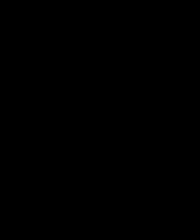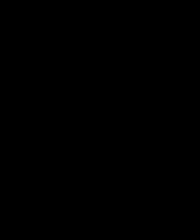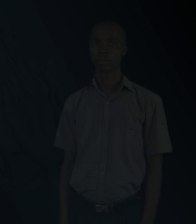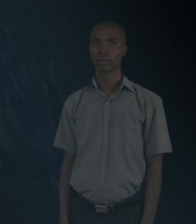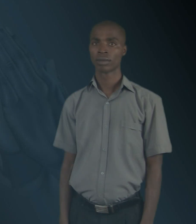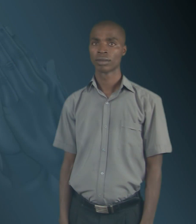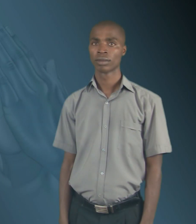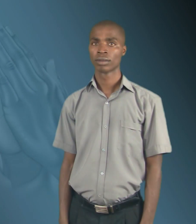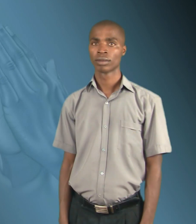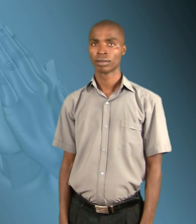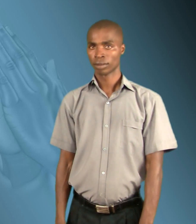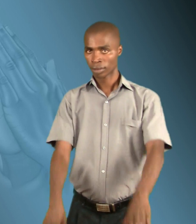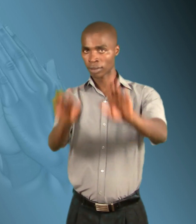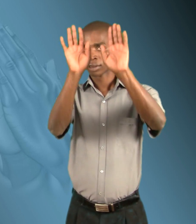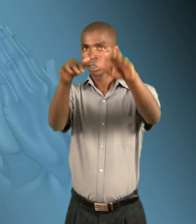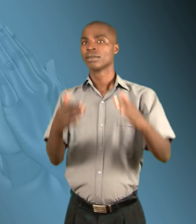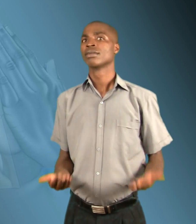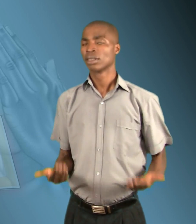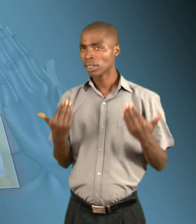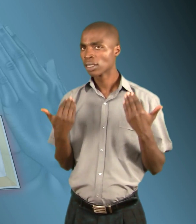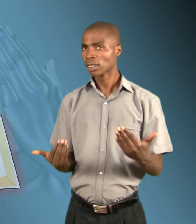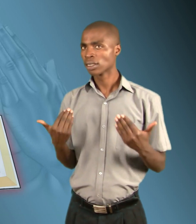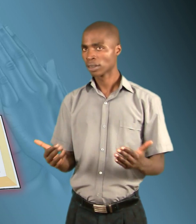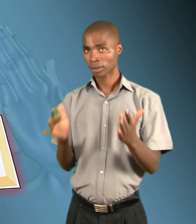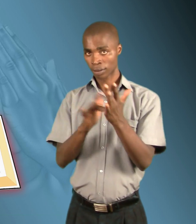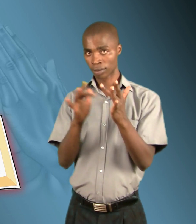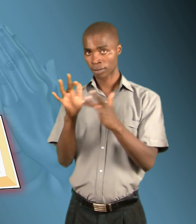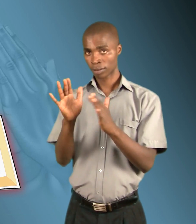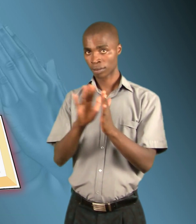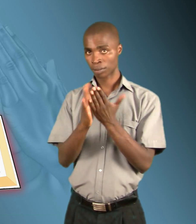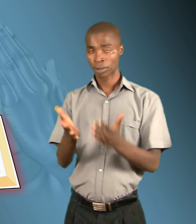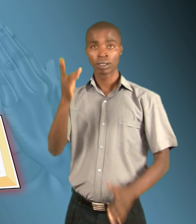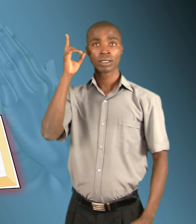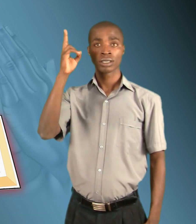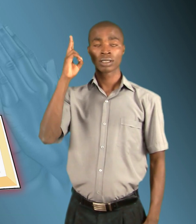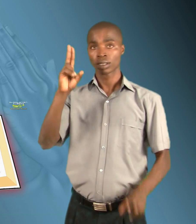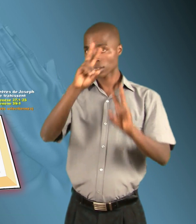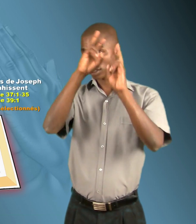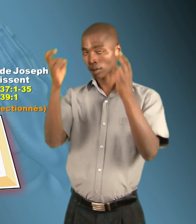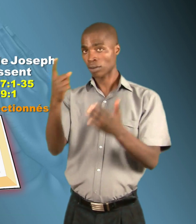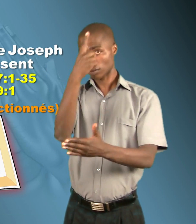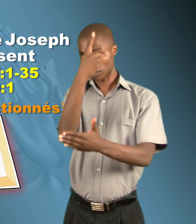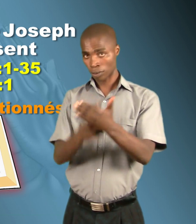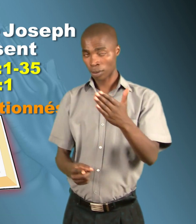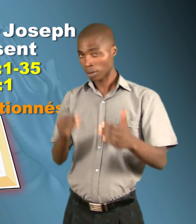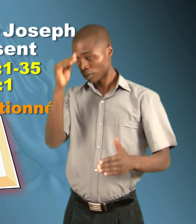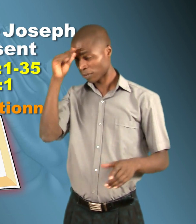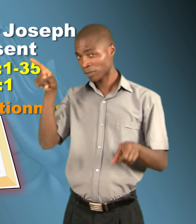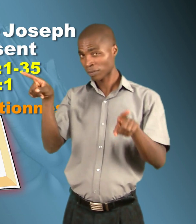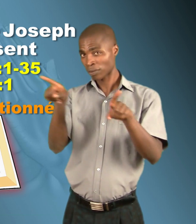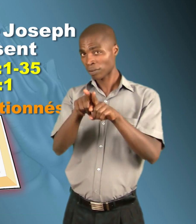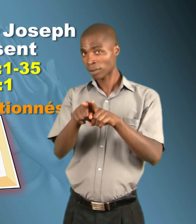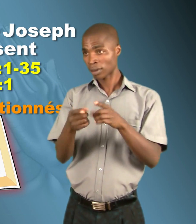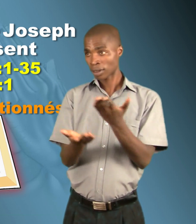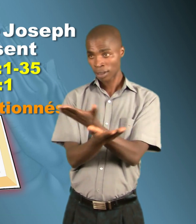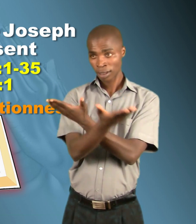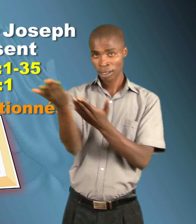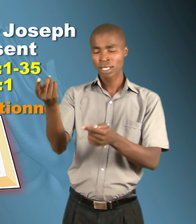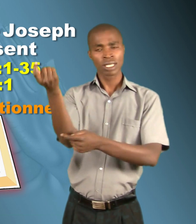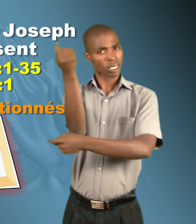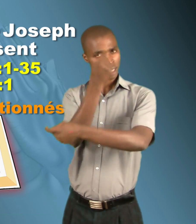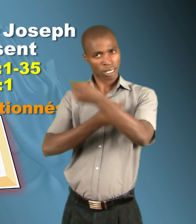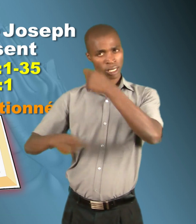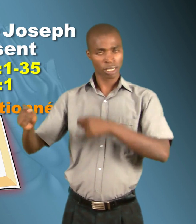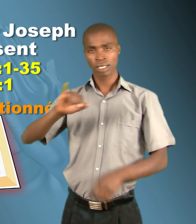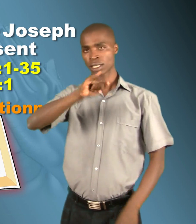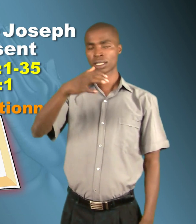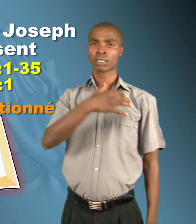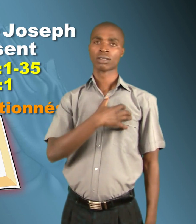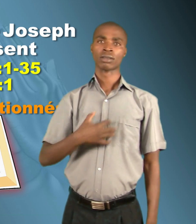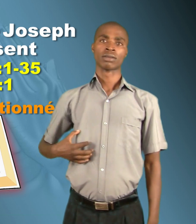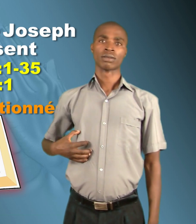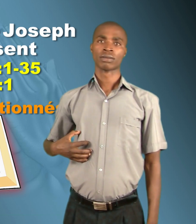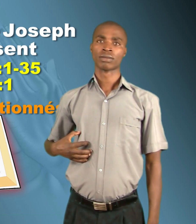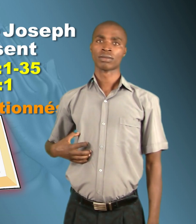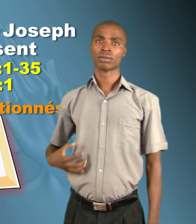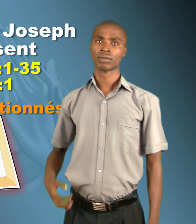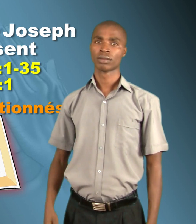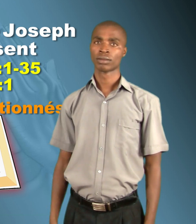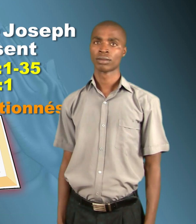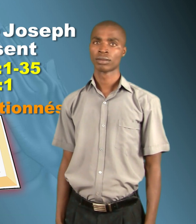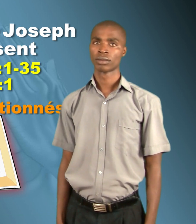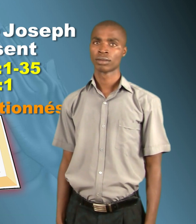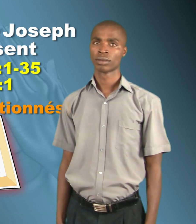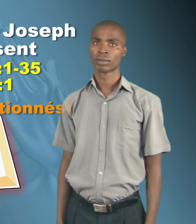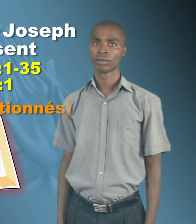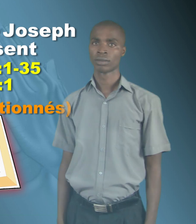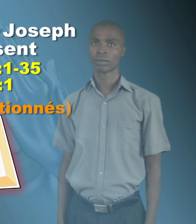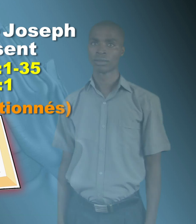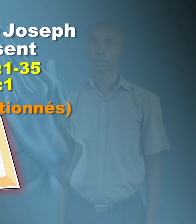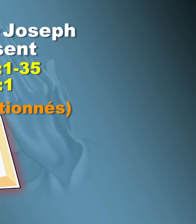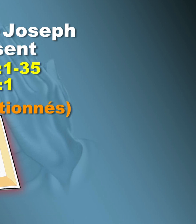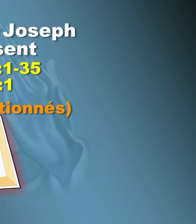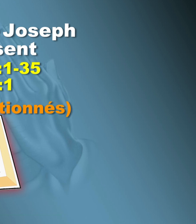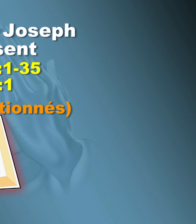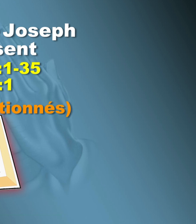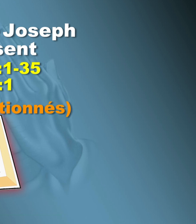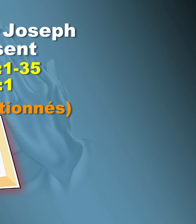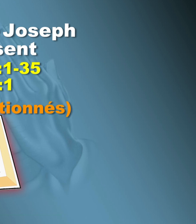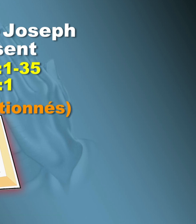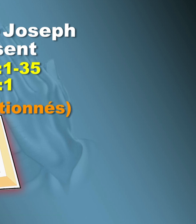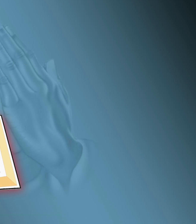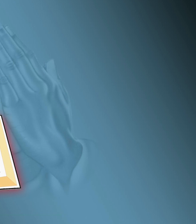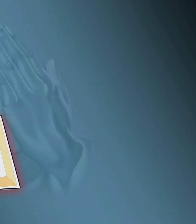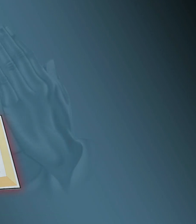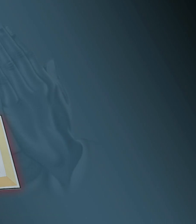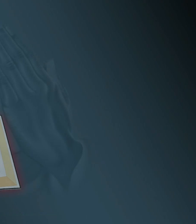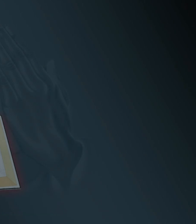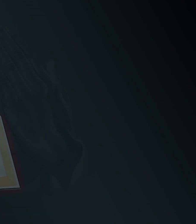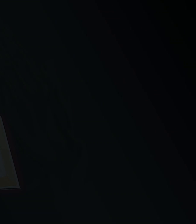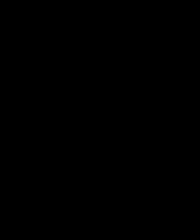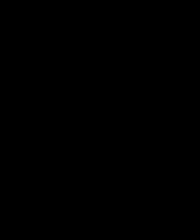Joseph's brothers betray him